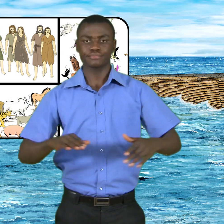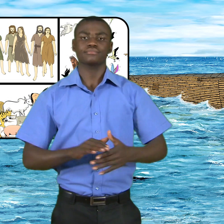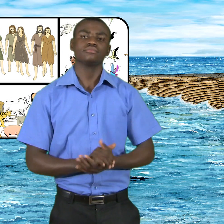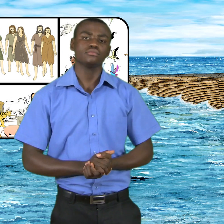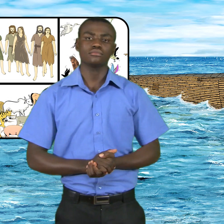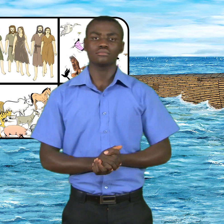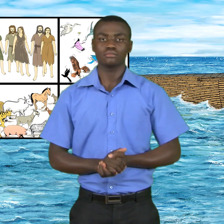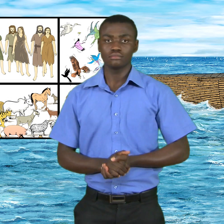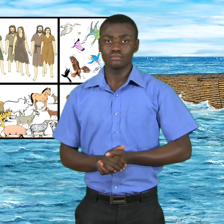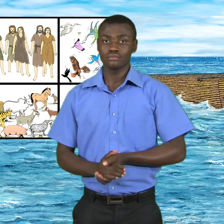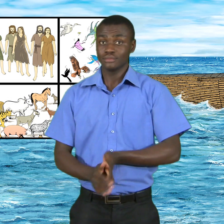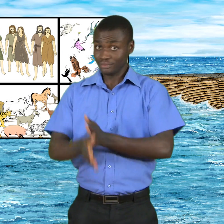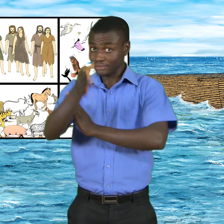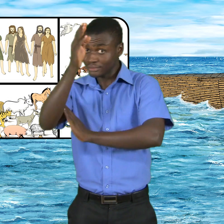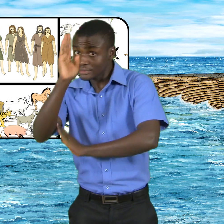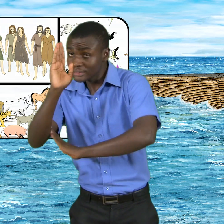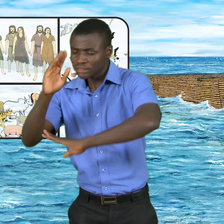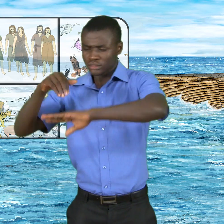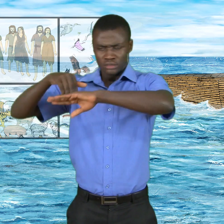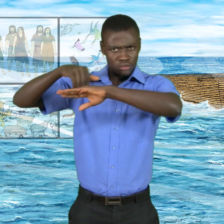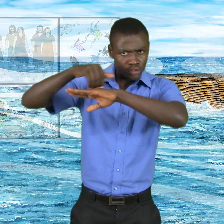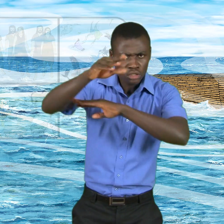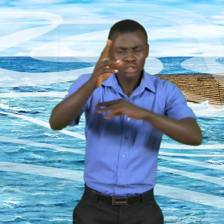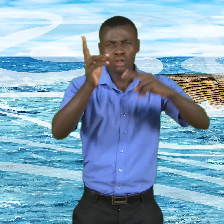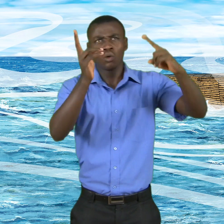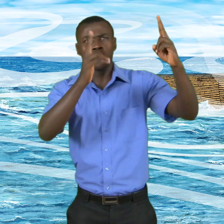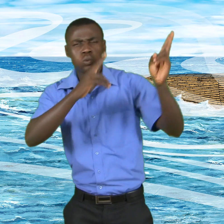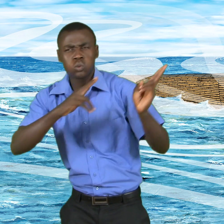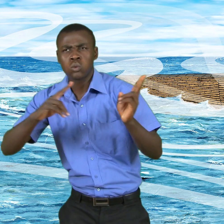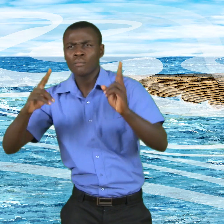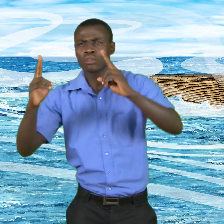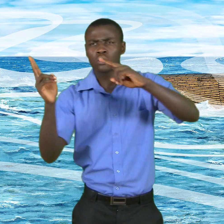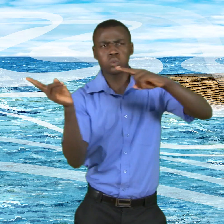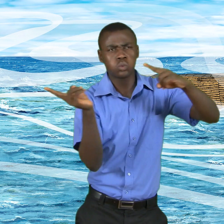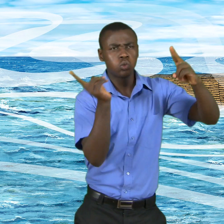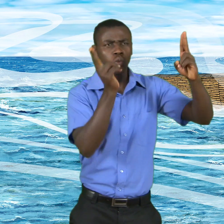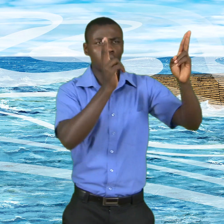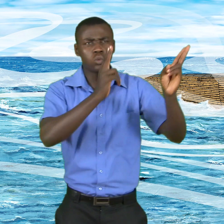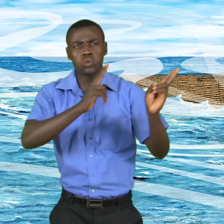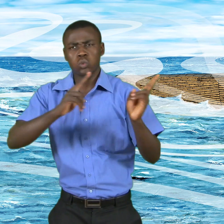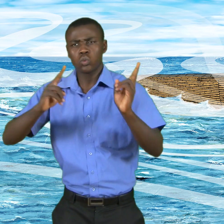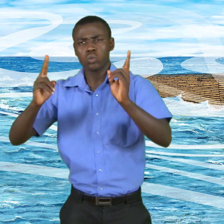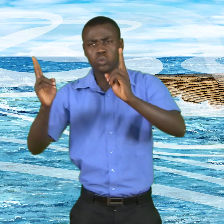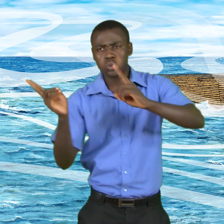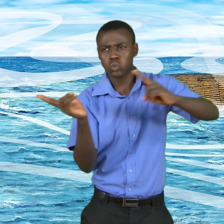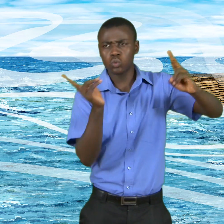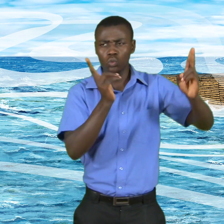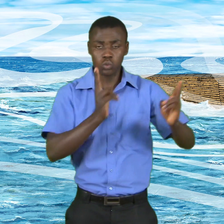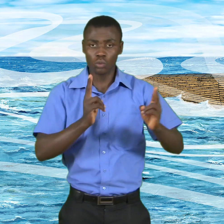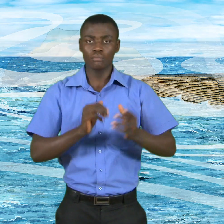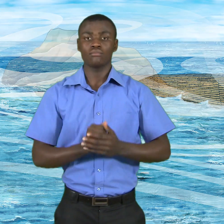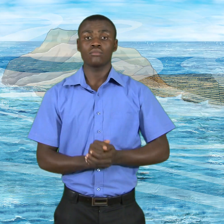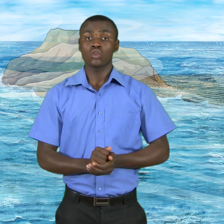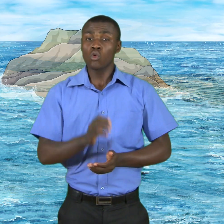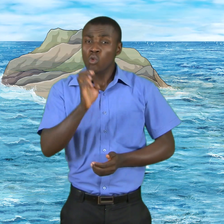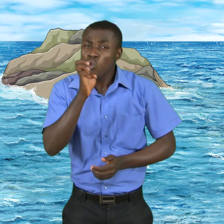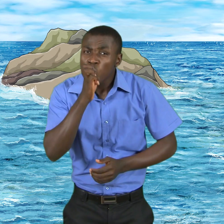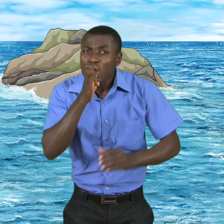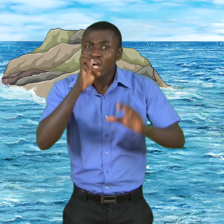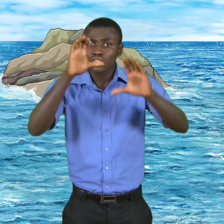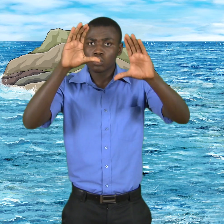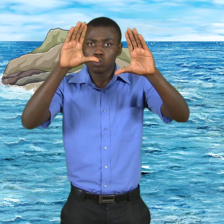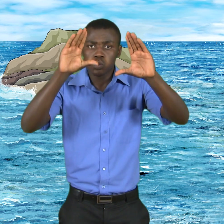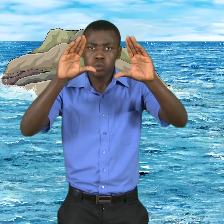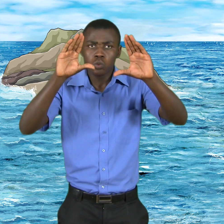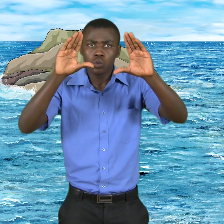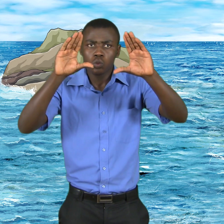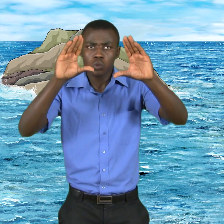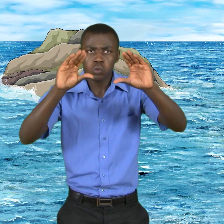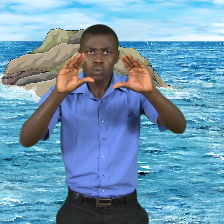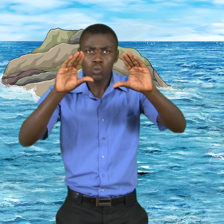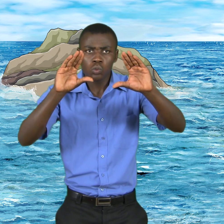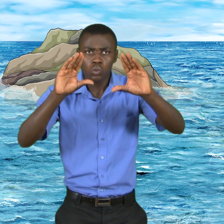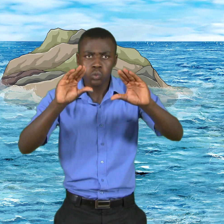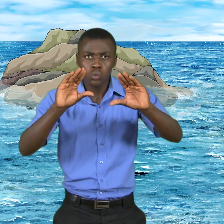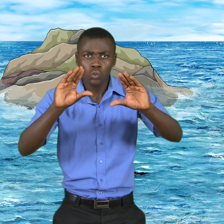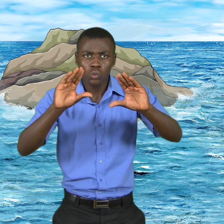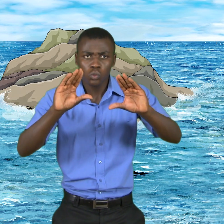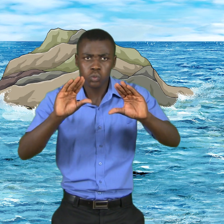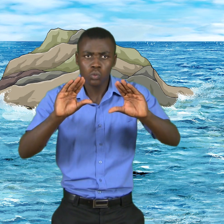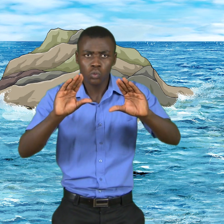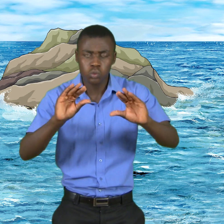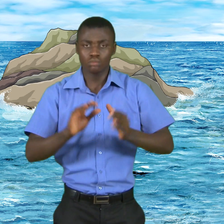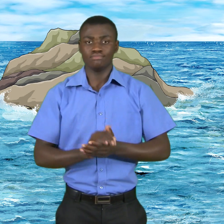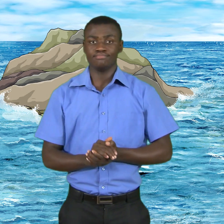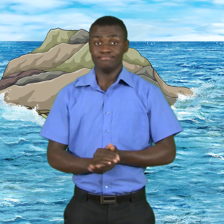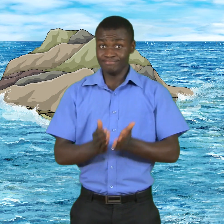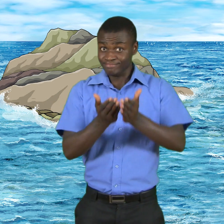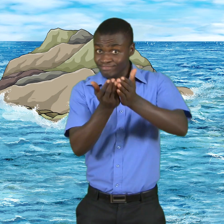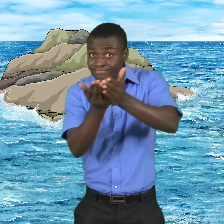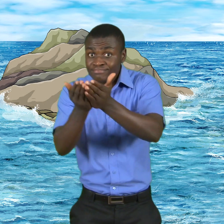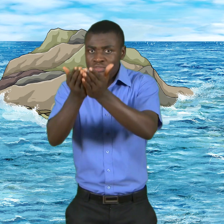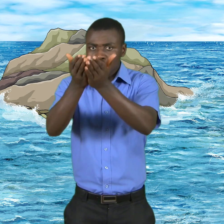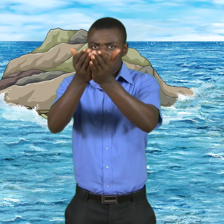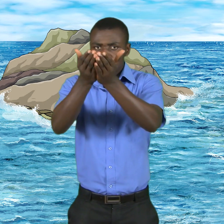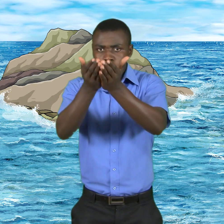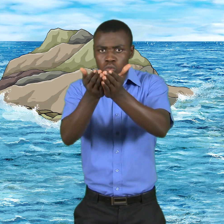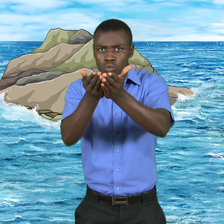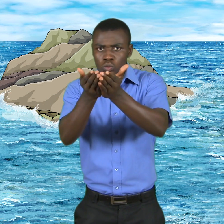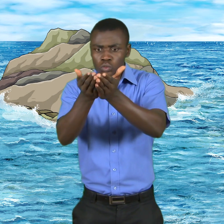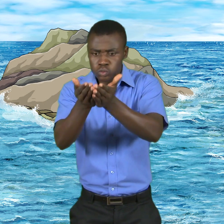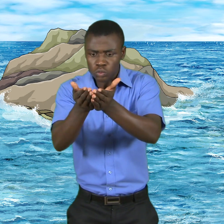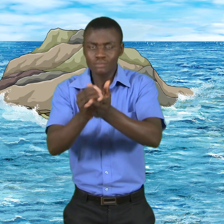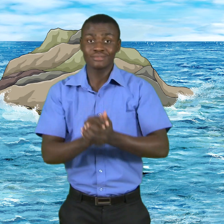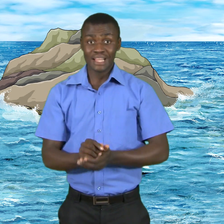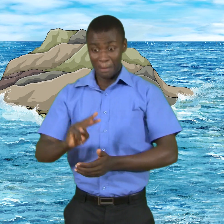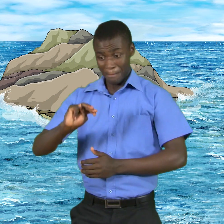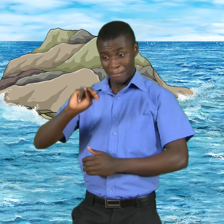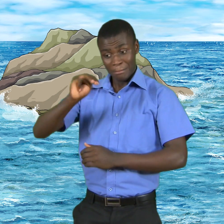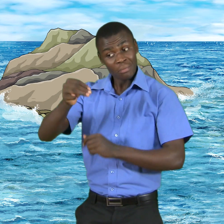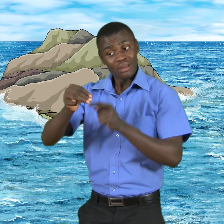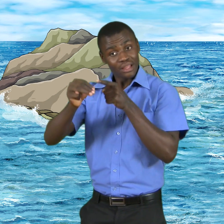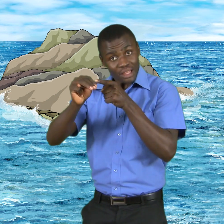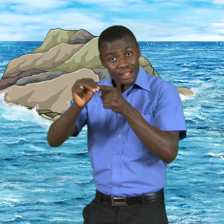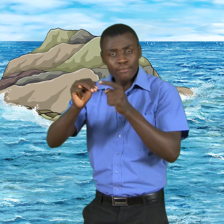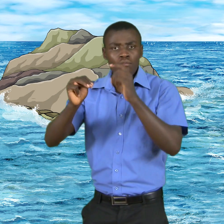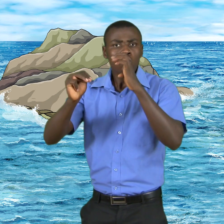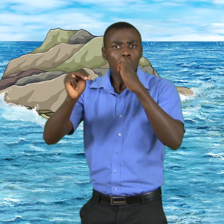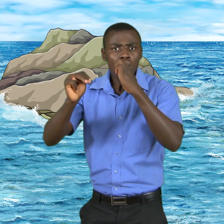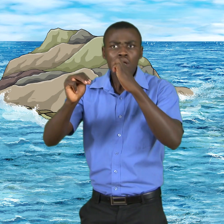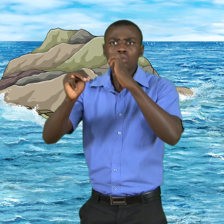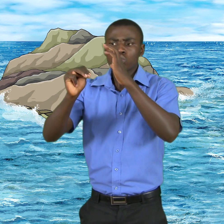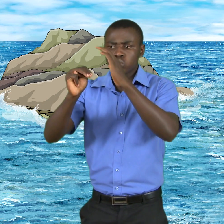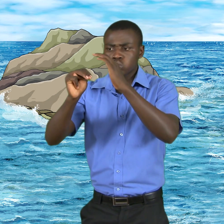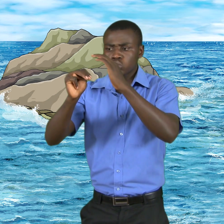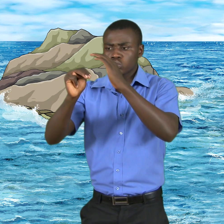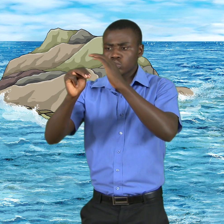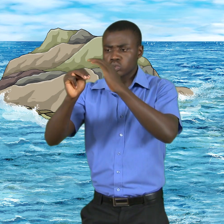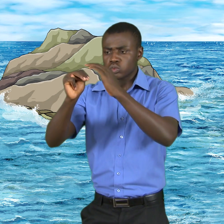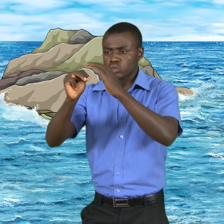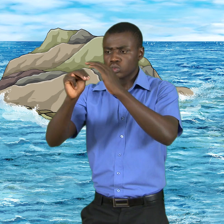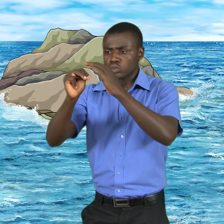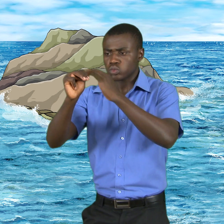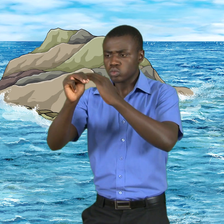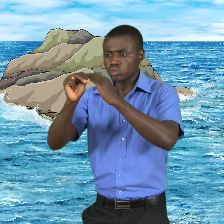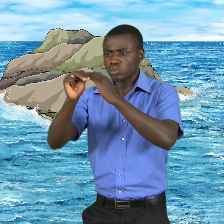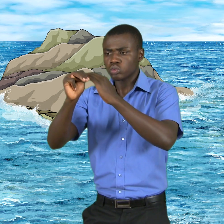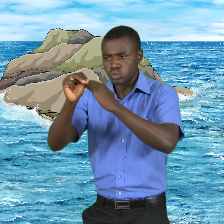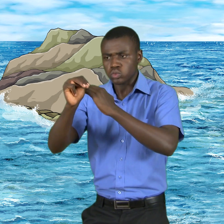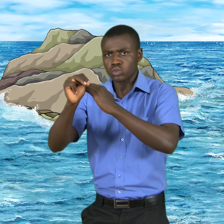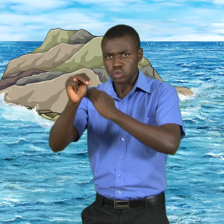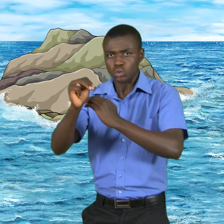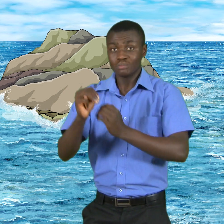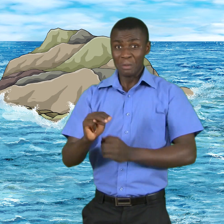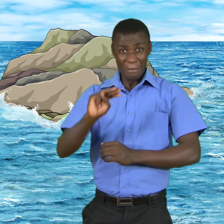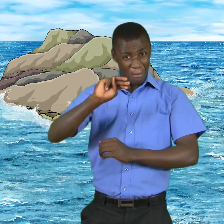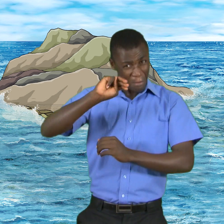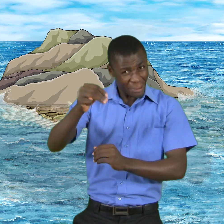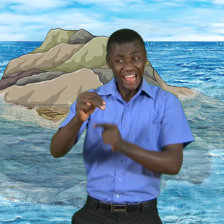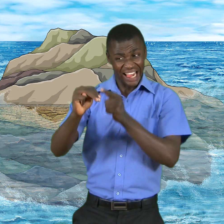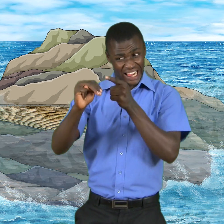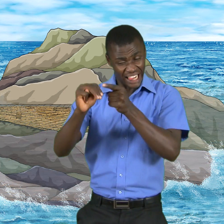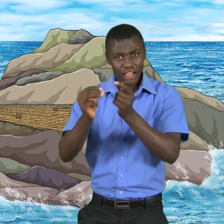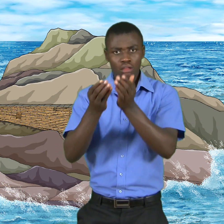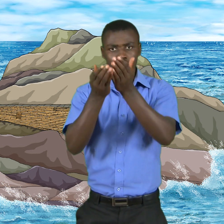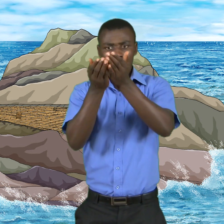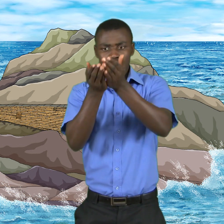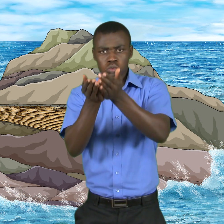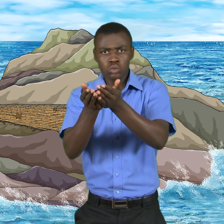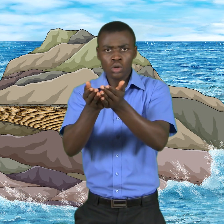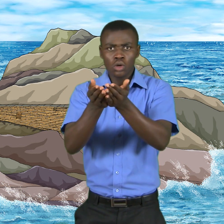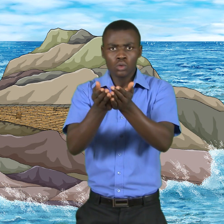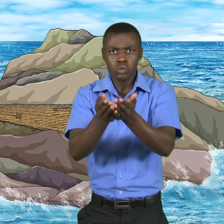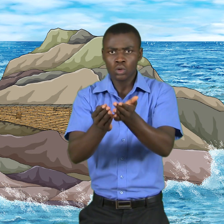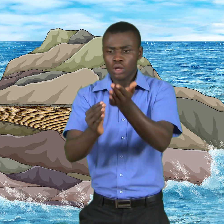And God sent a wind over the earth, and the waters began to subside. The springs of the deep and the floodgates of the heavens were closed, and the rain from the sky was restrained. The waters receded steadily from the earth, and after 150 days the waters had gone down.